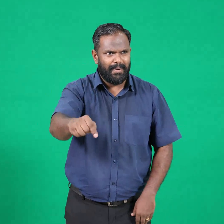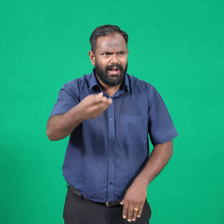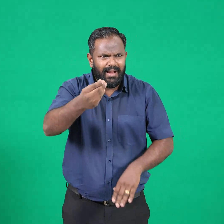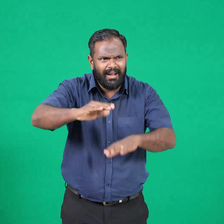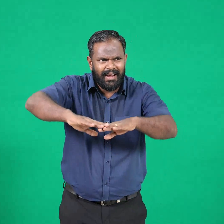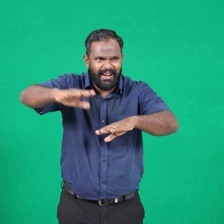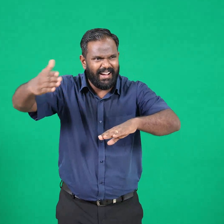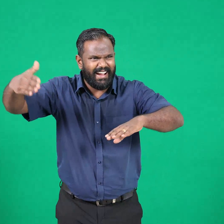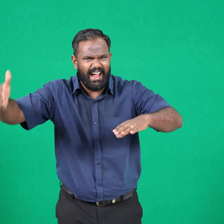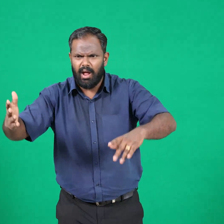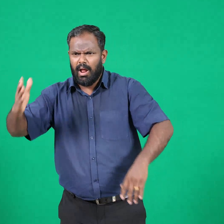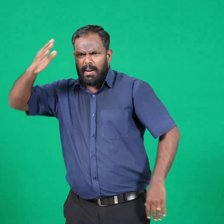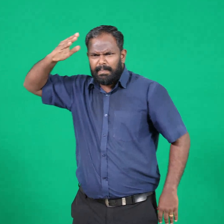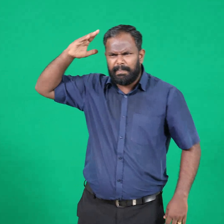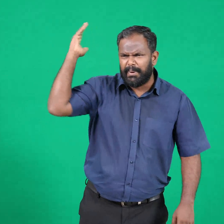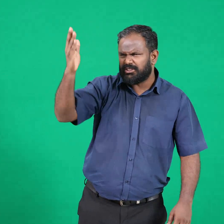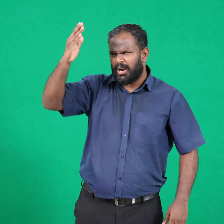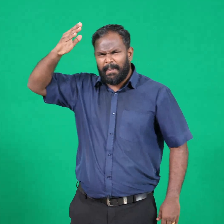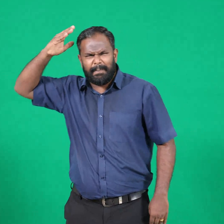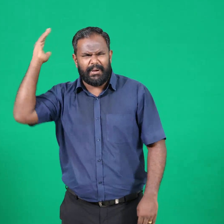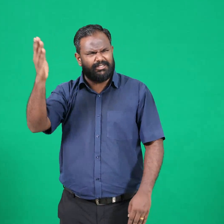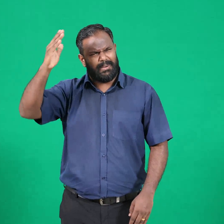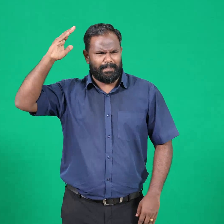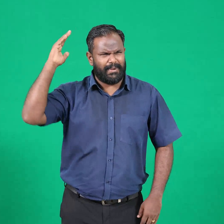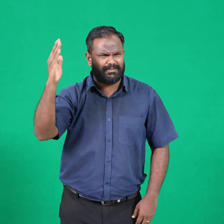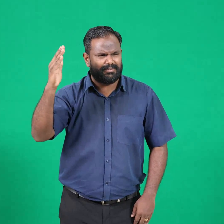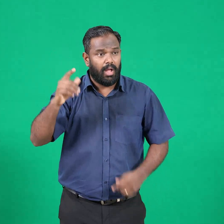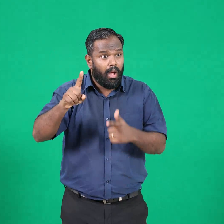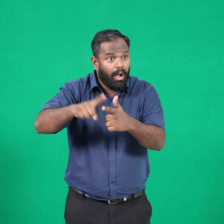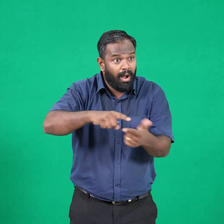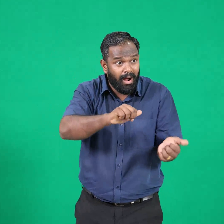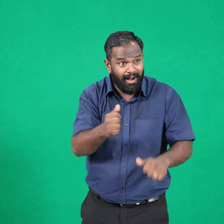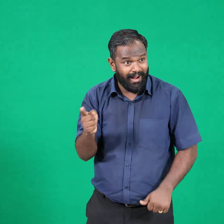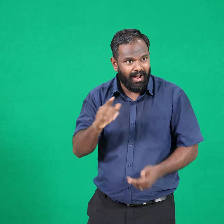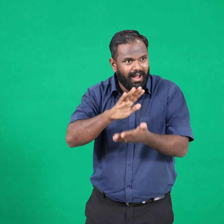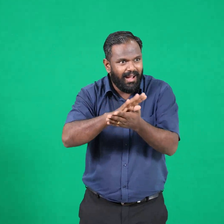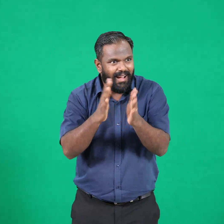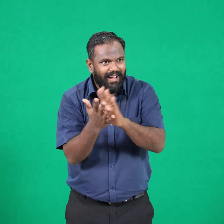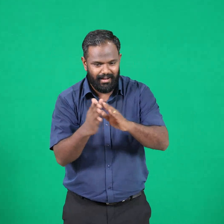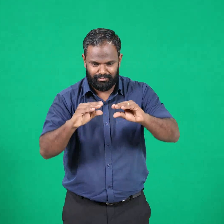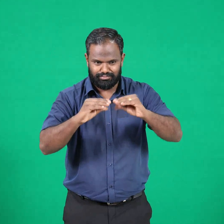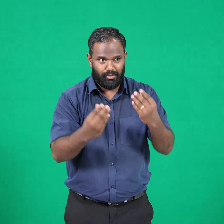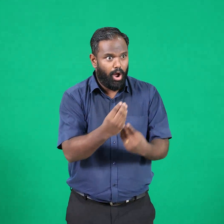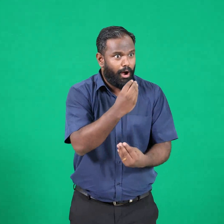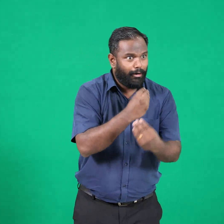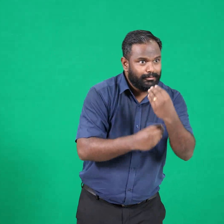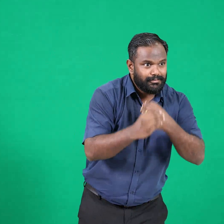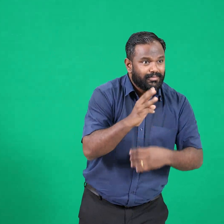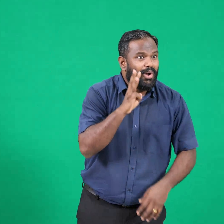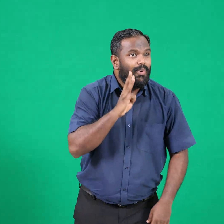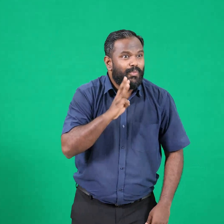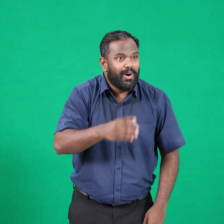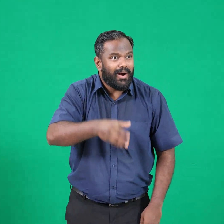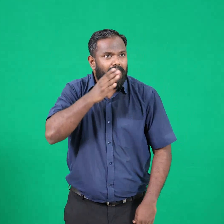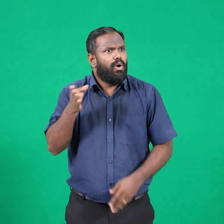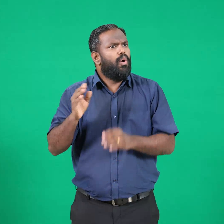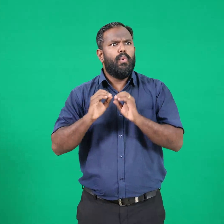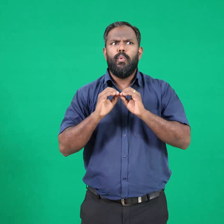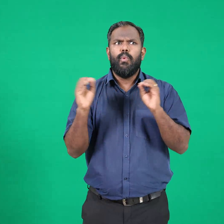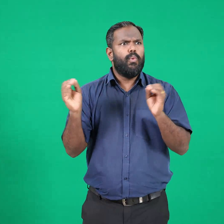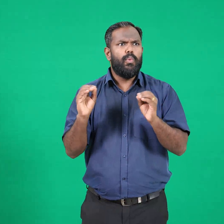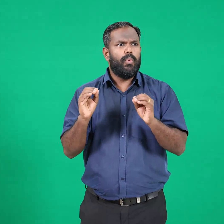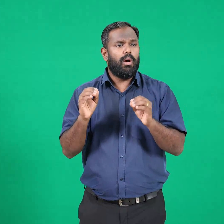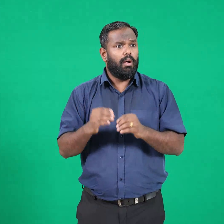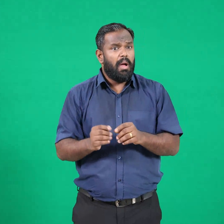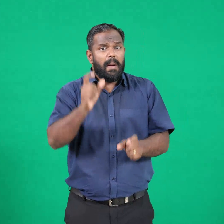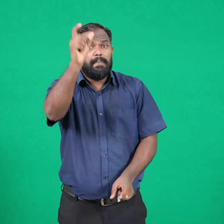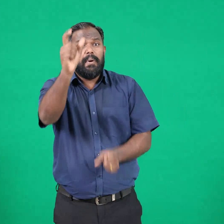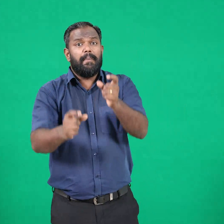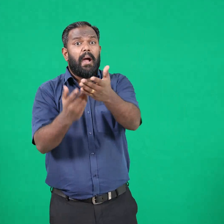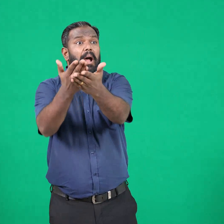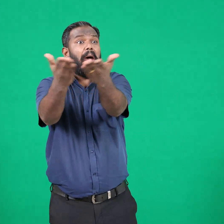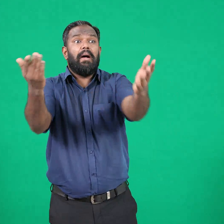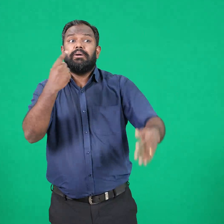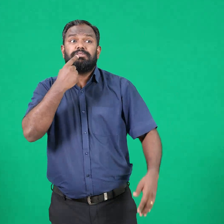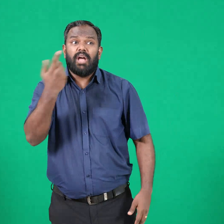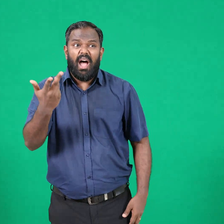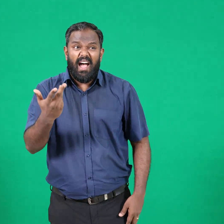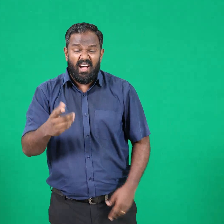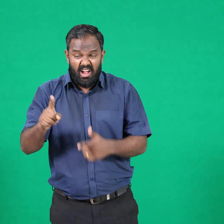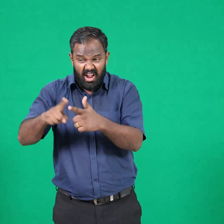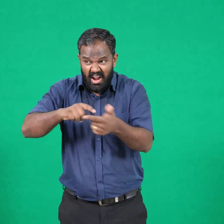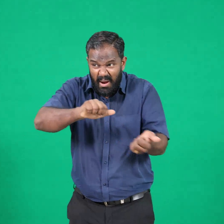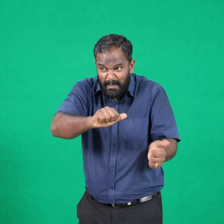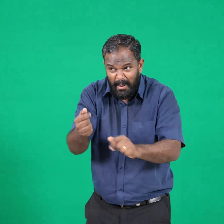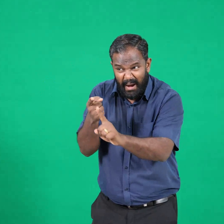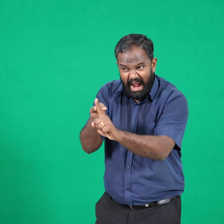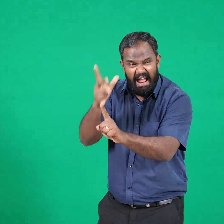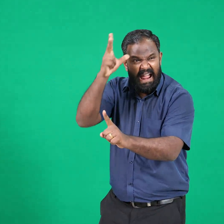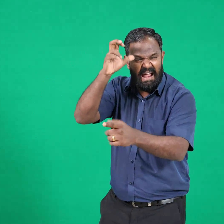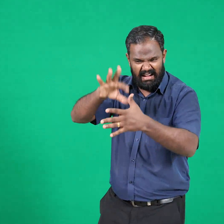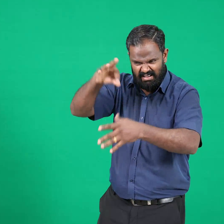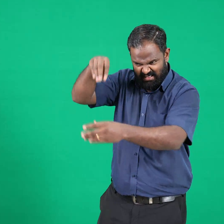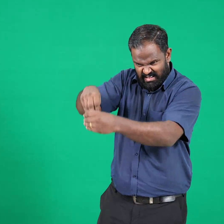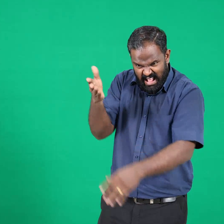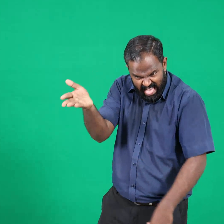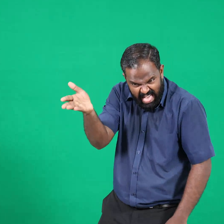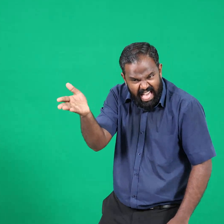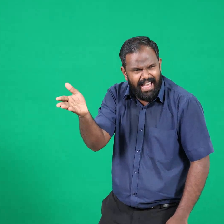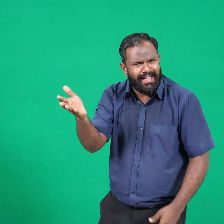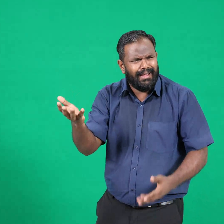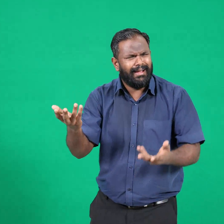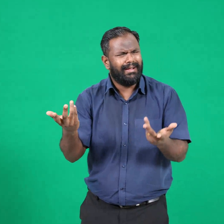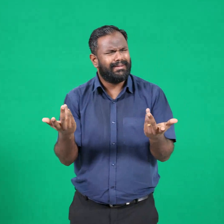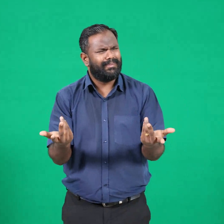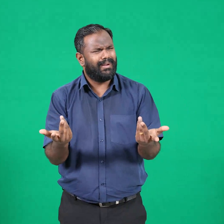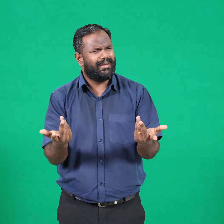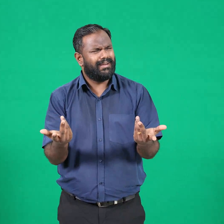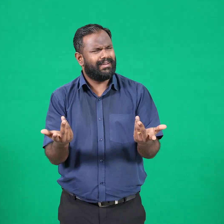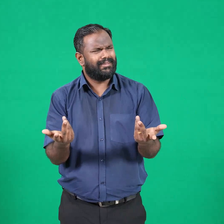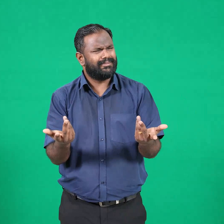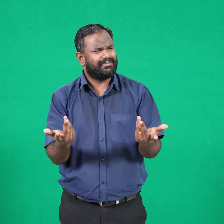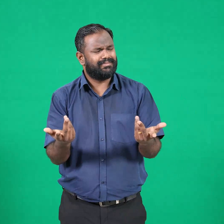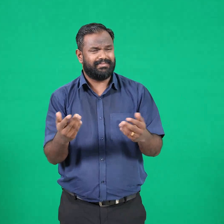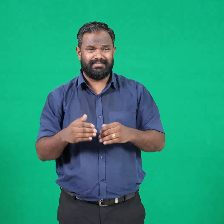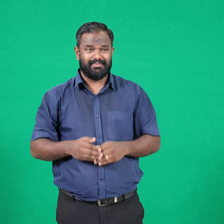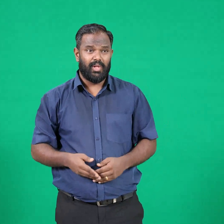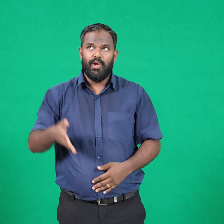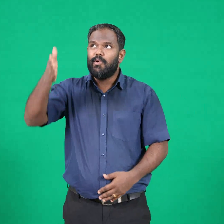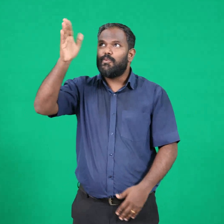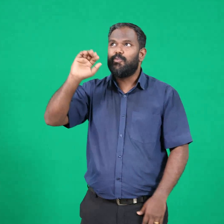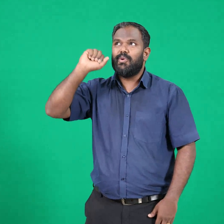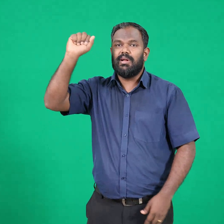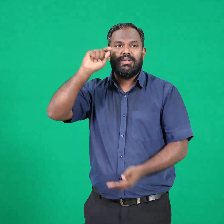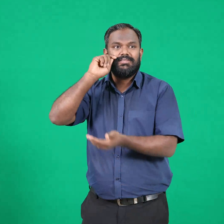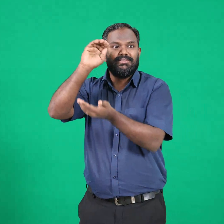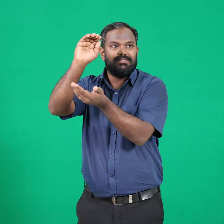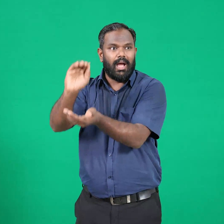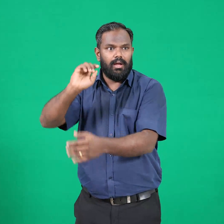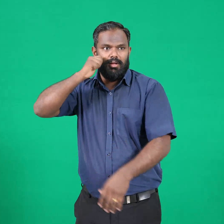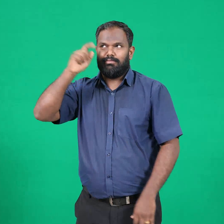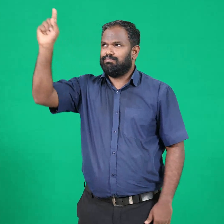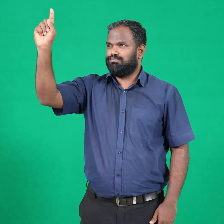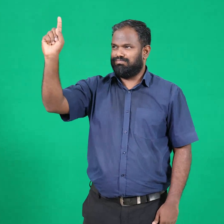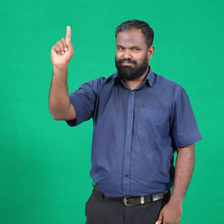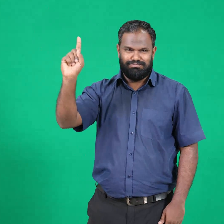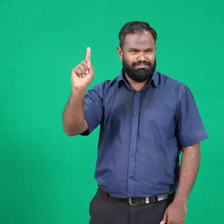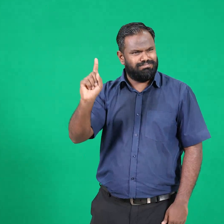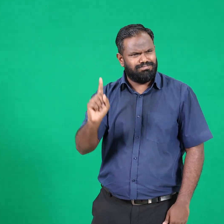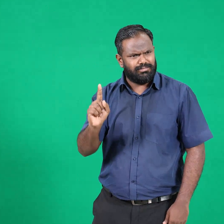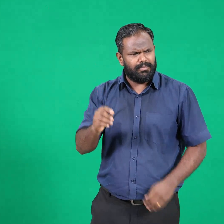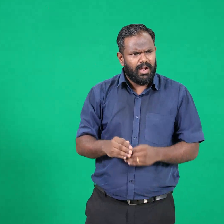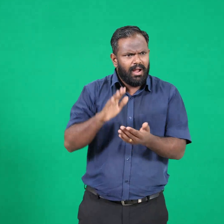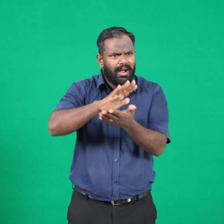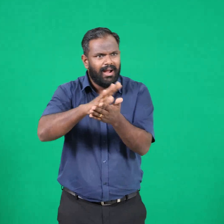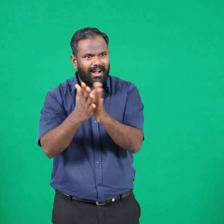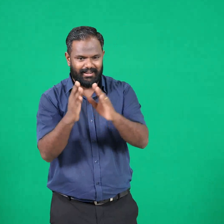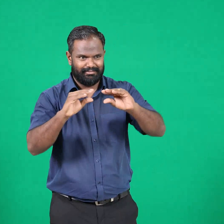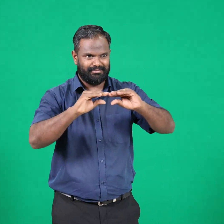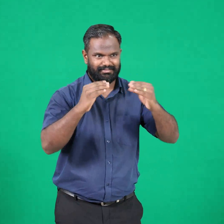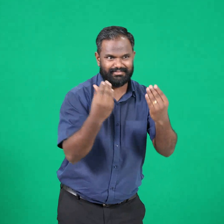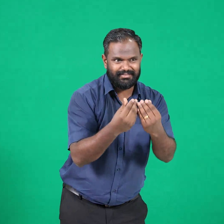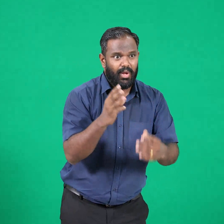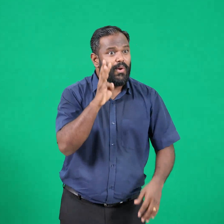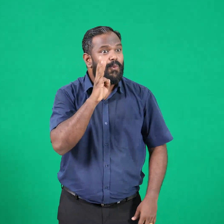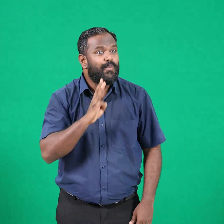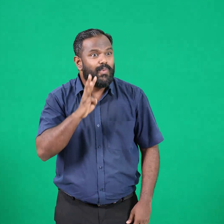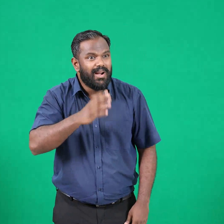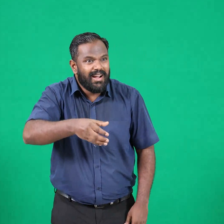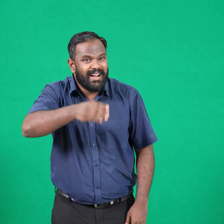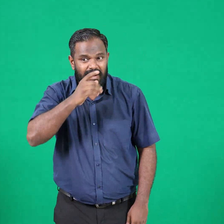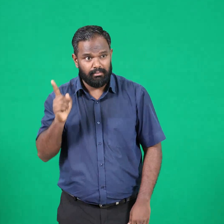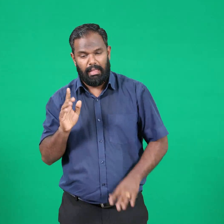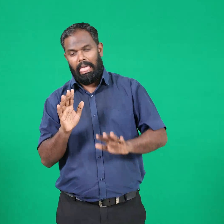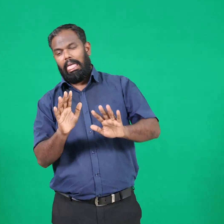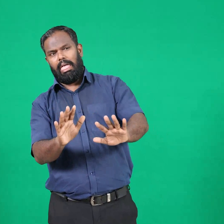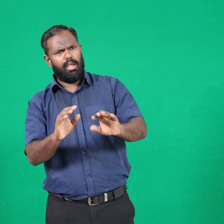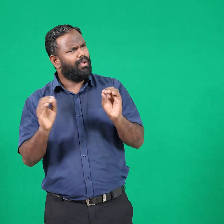For John came neither eating nor drinking, and they say, ' He has a demon!'